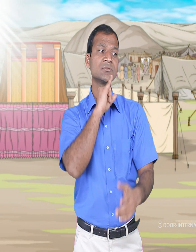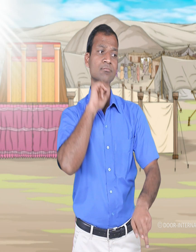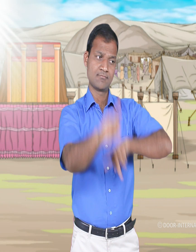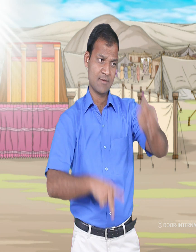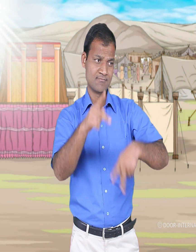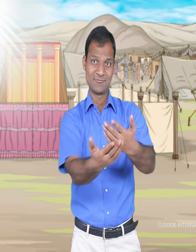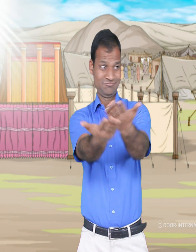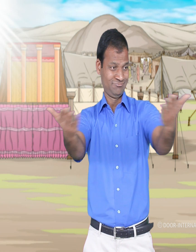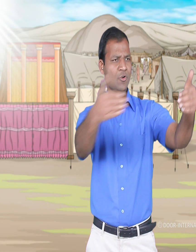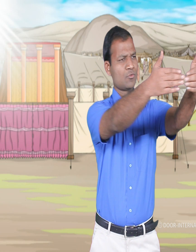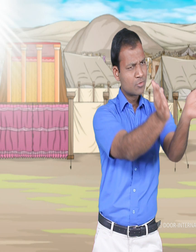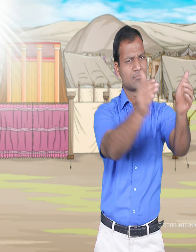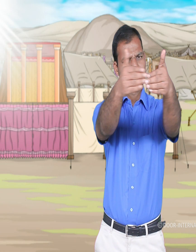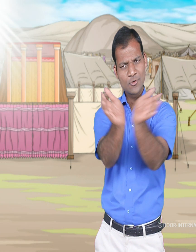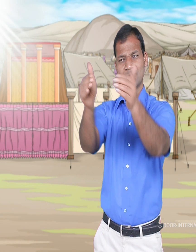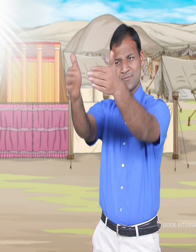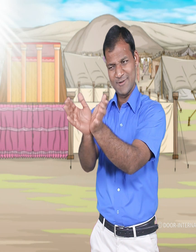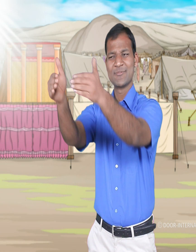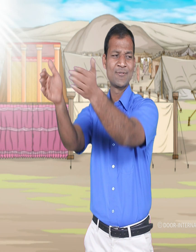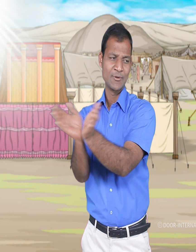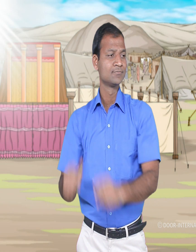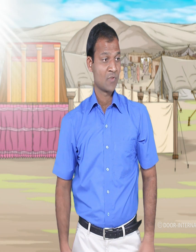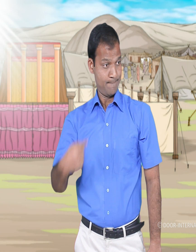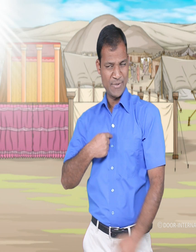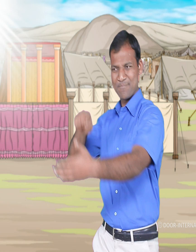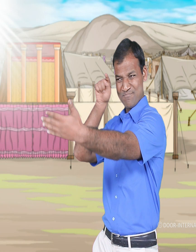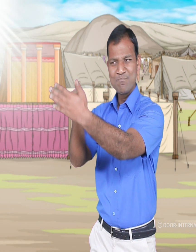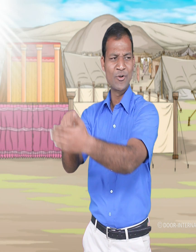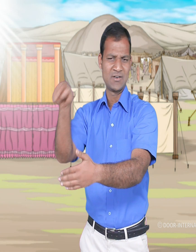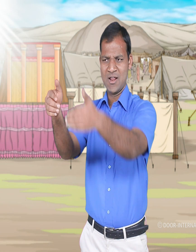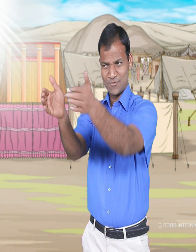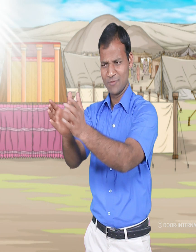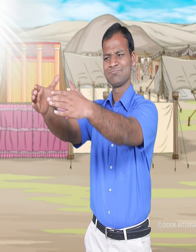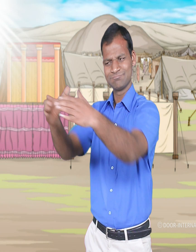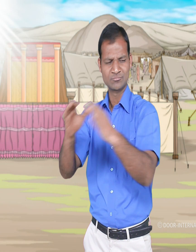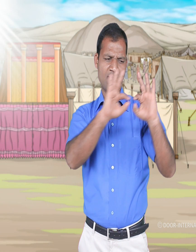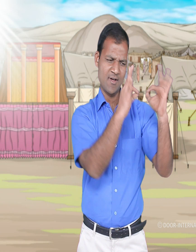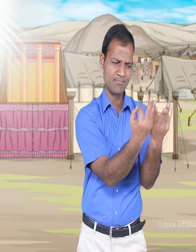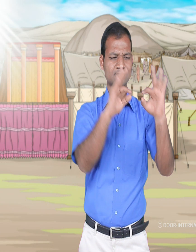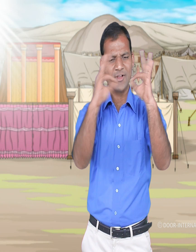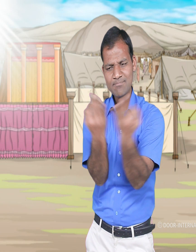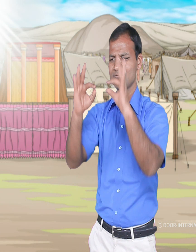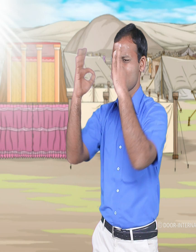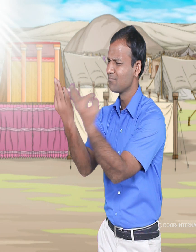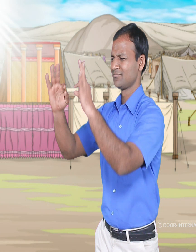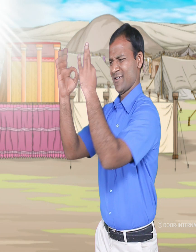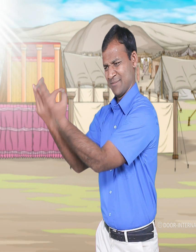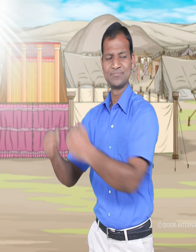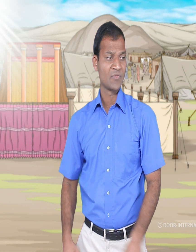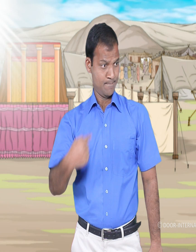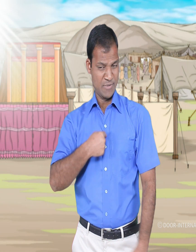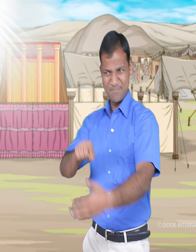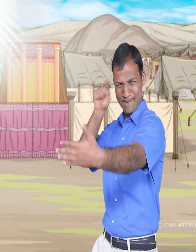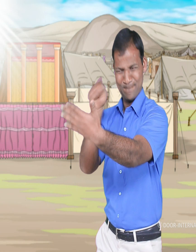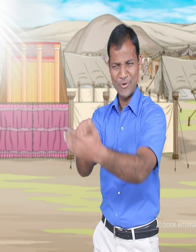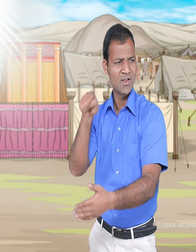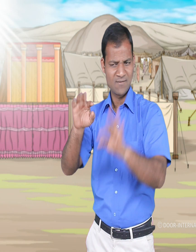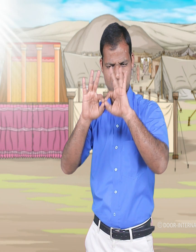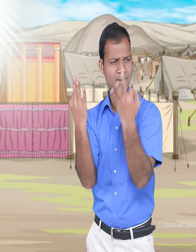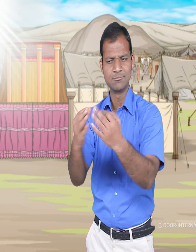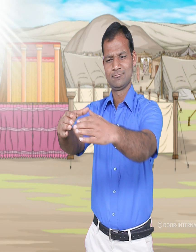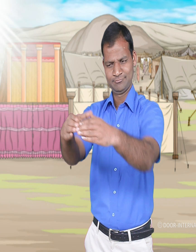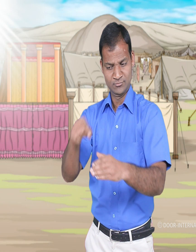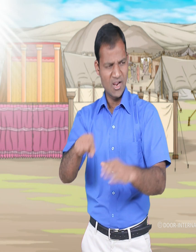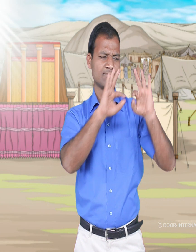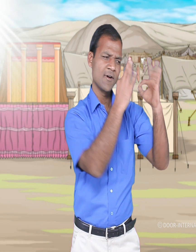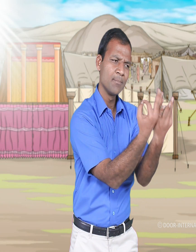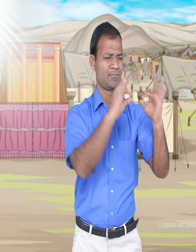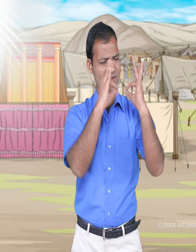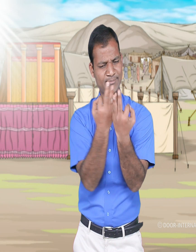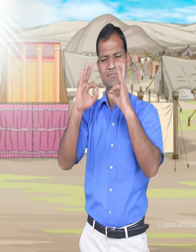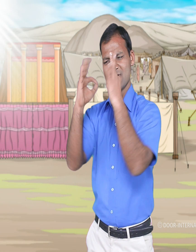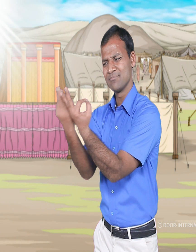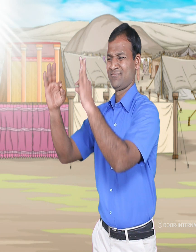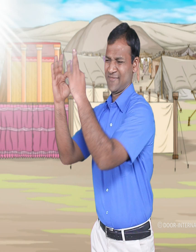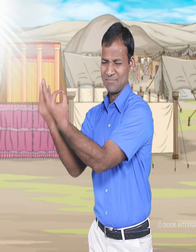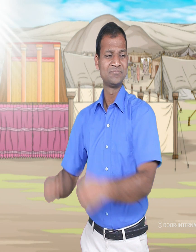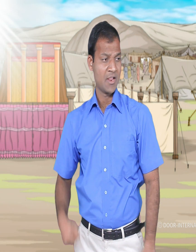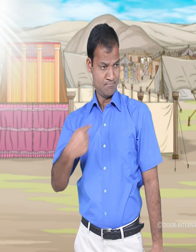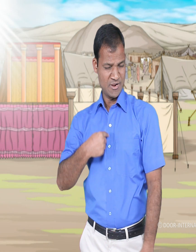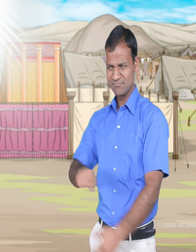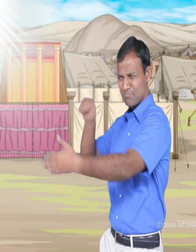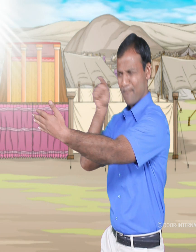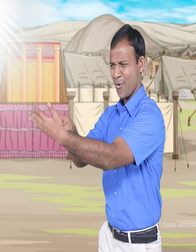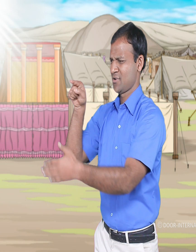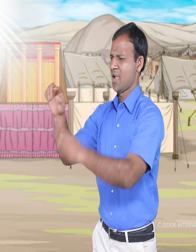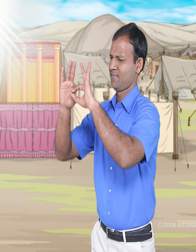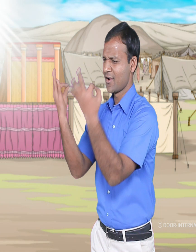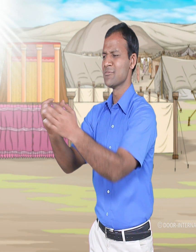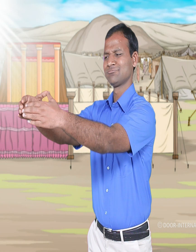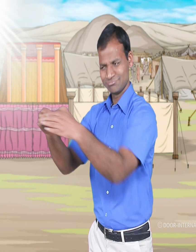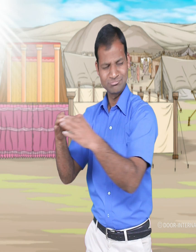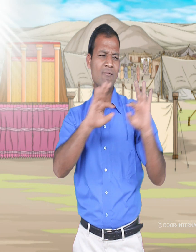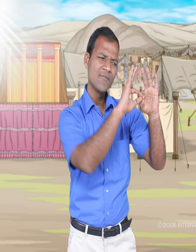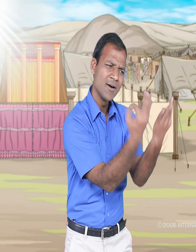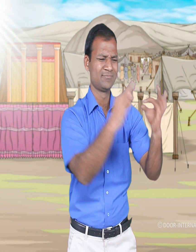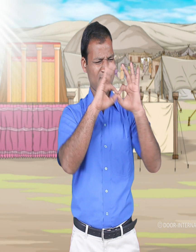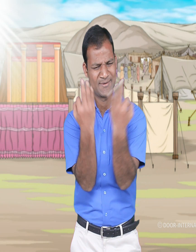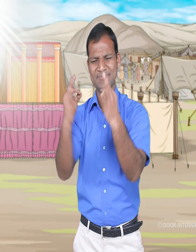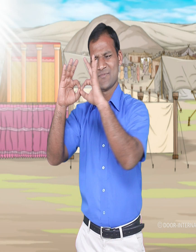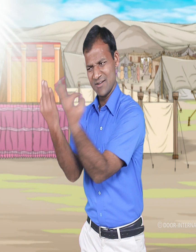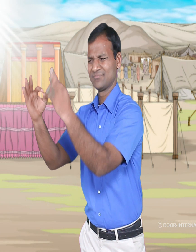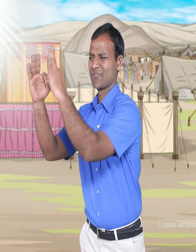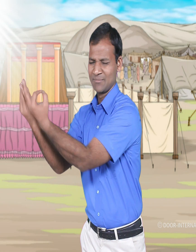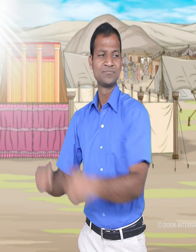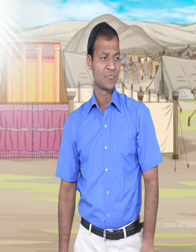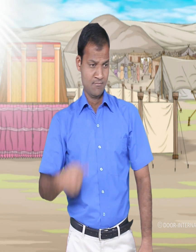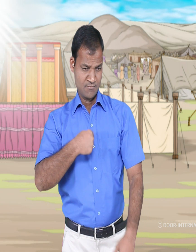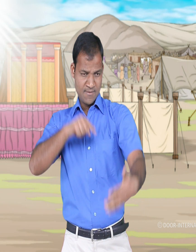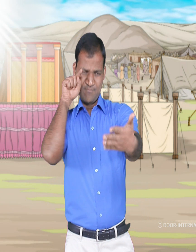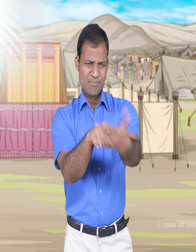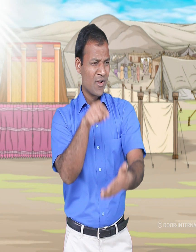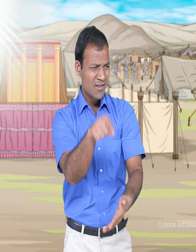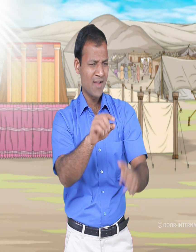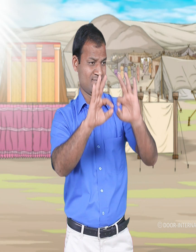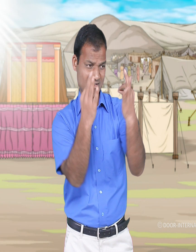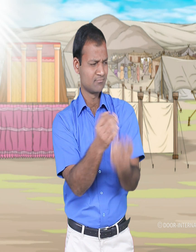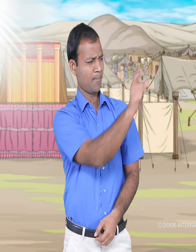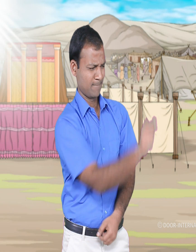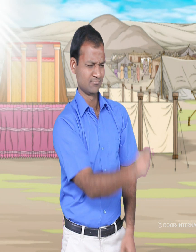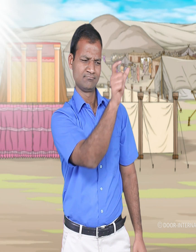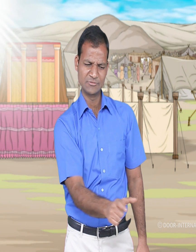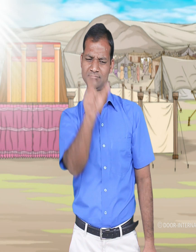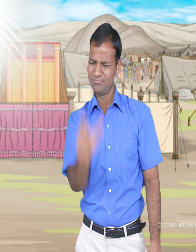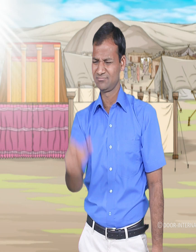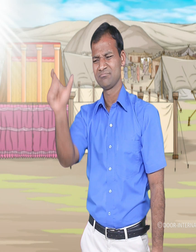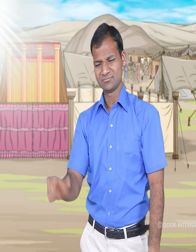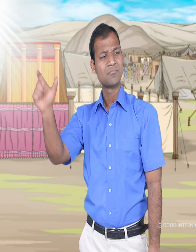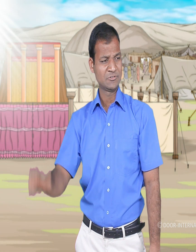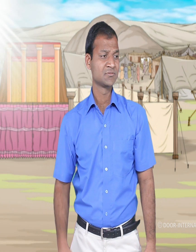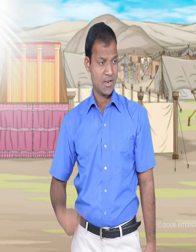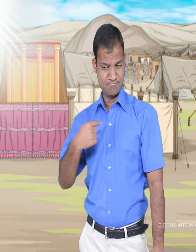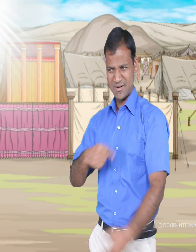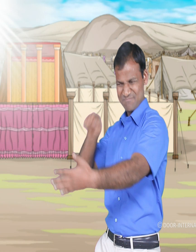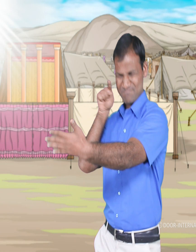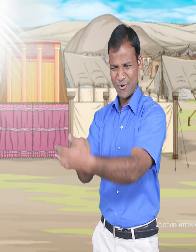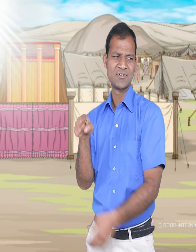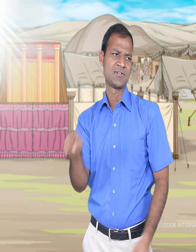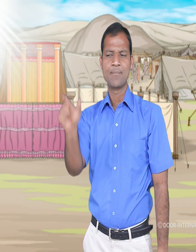You cannot stand against your enemies until you remove them. In the morning you must present yourselves tribe by tribe.